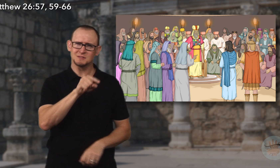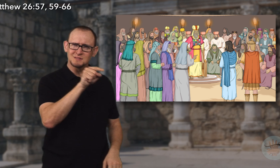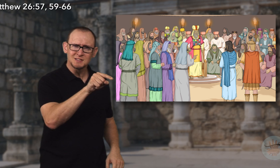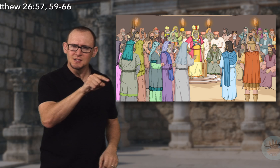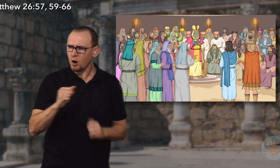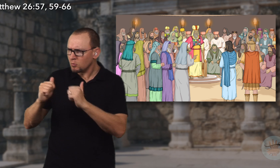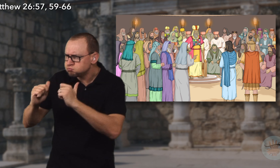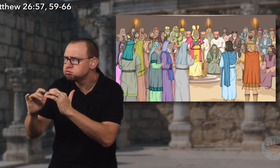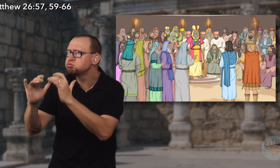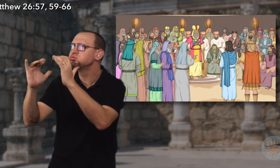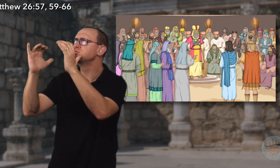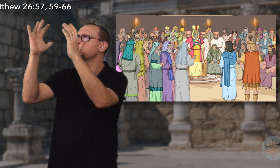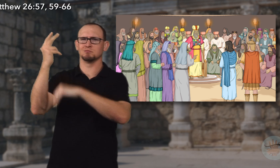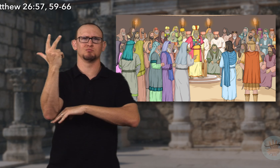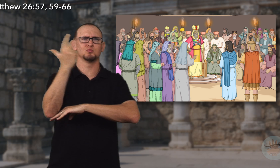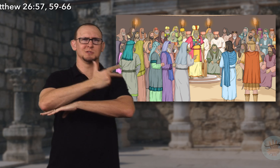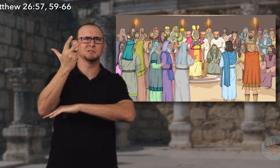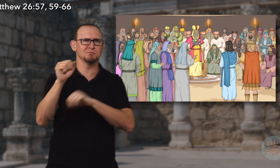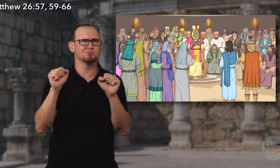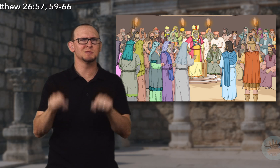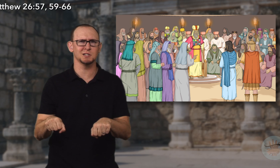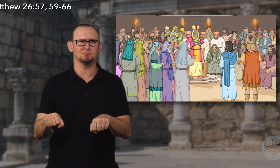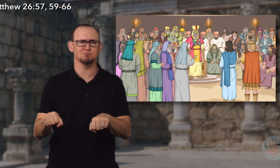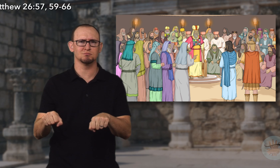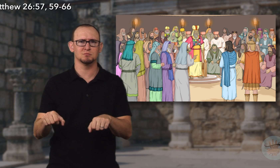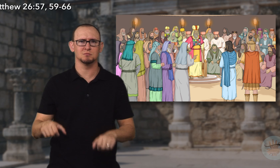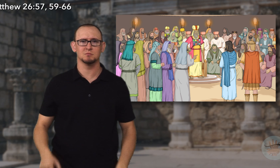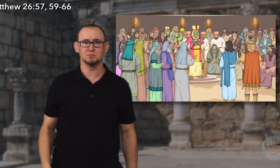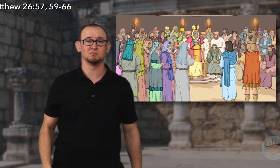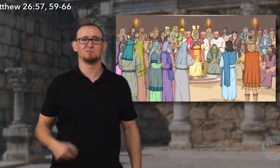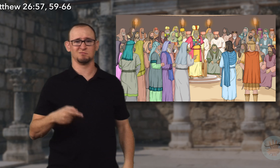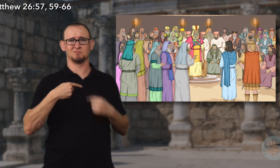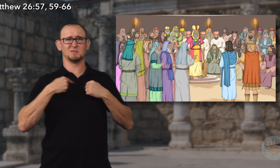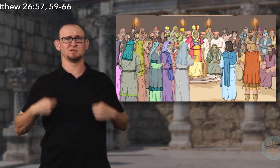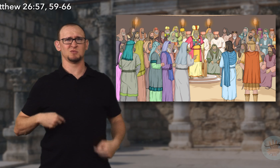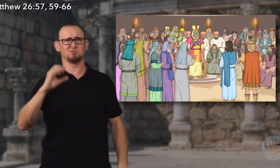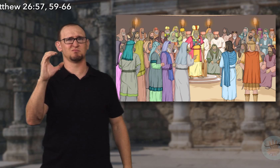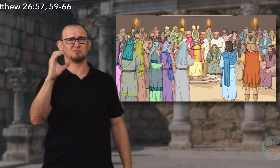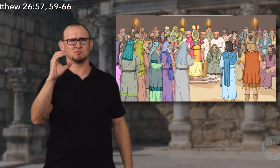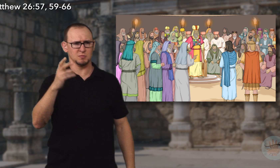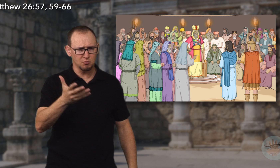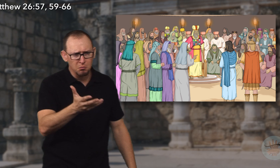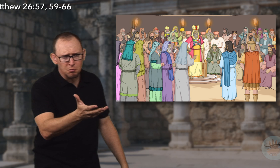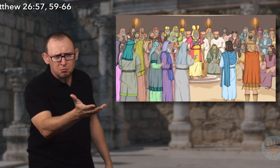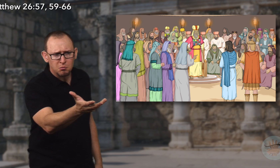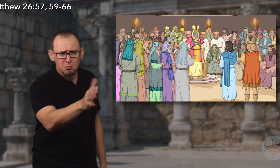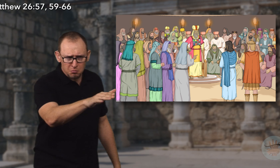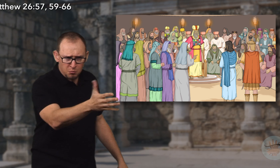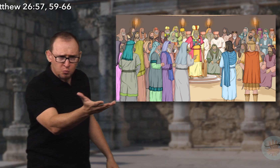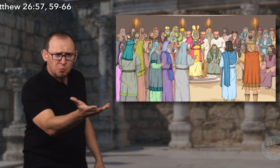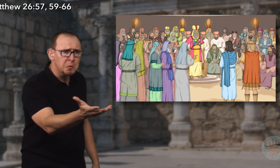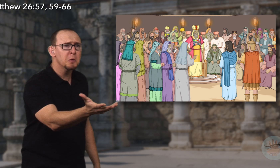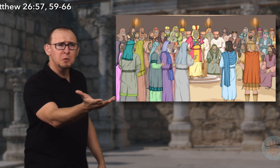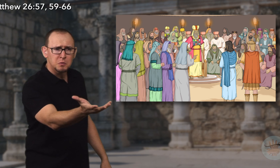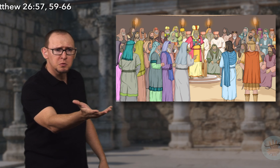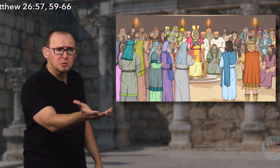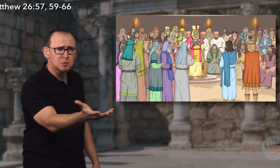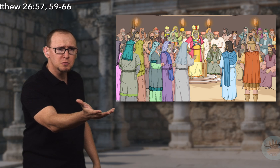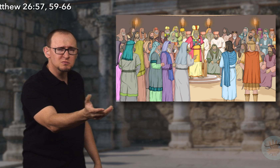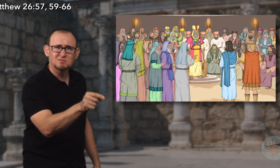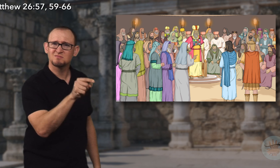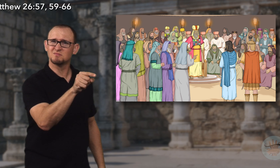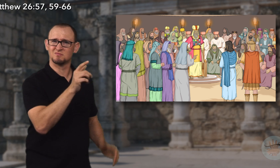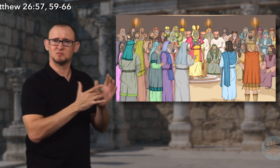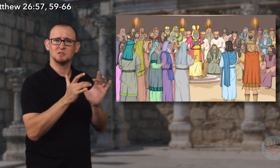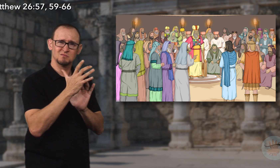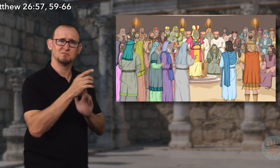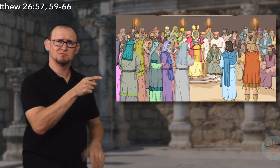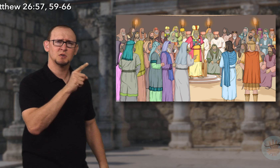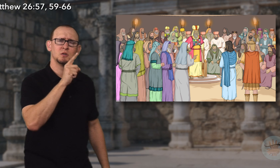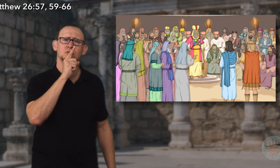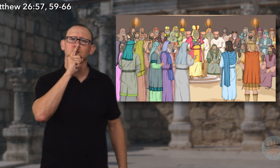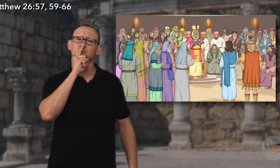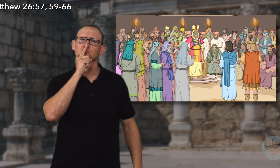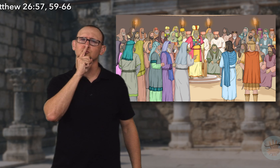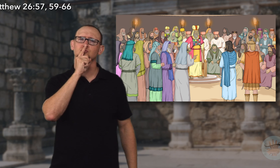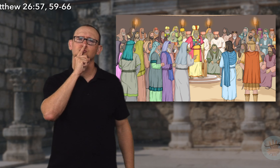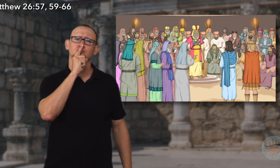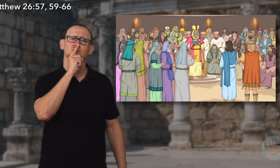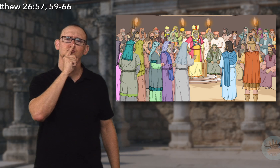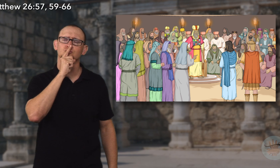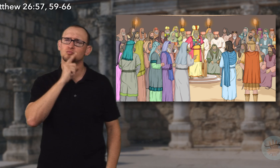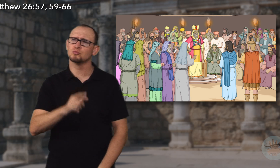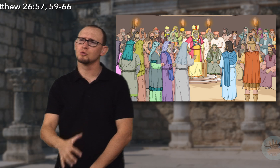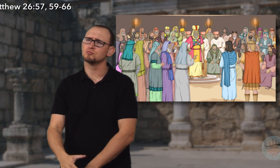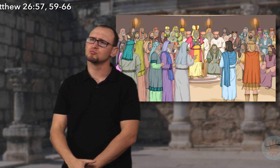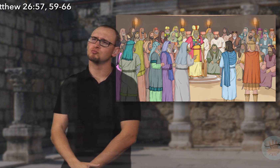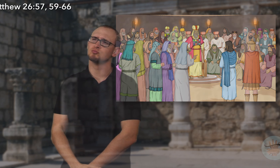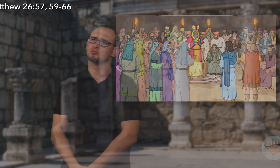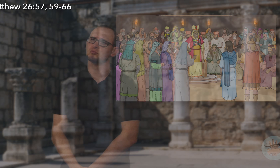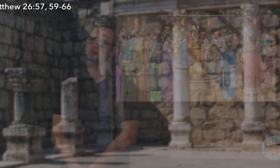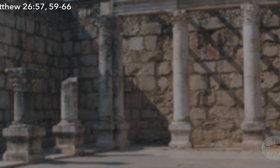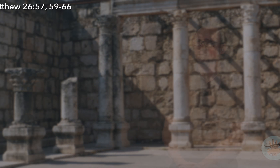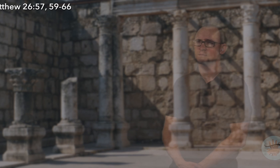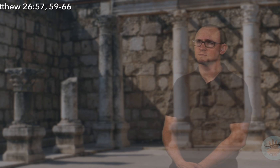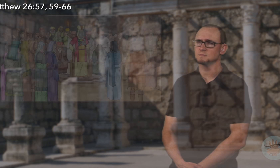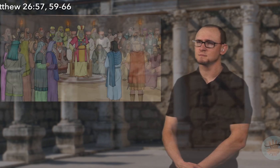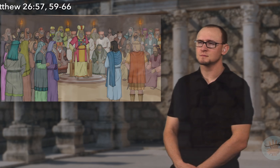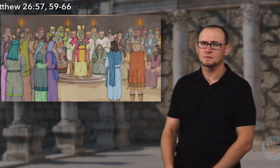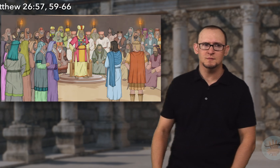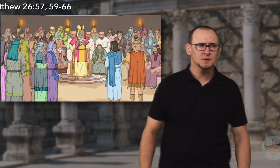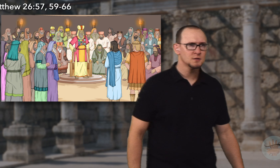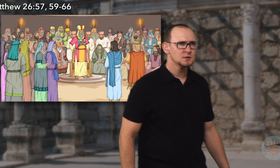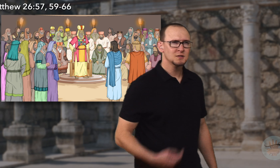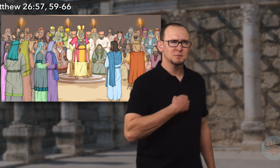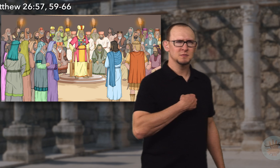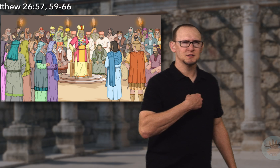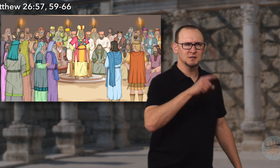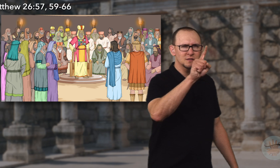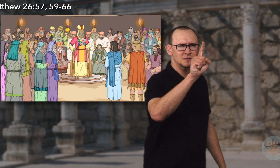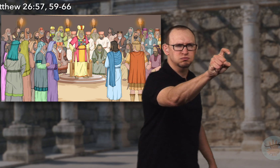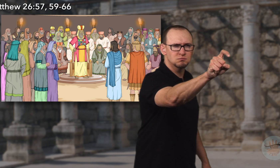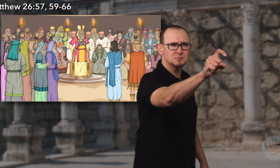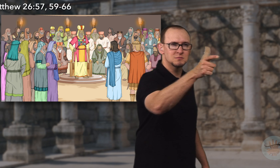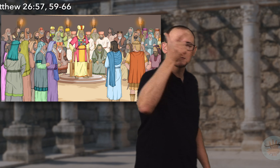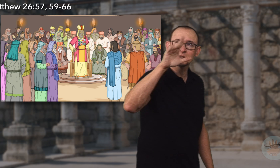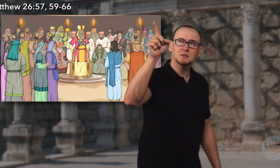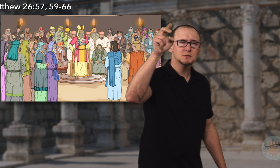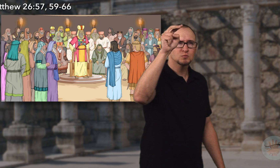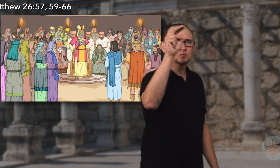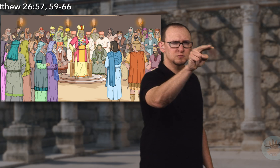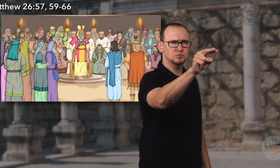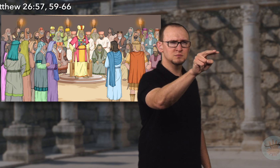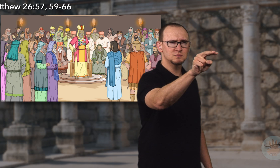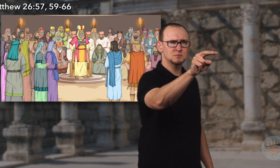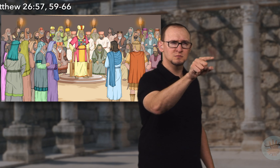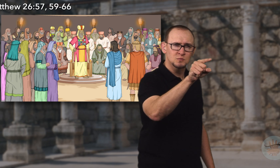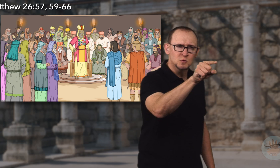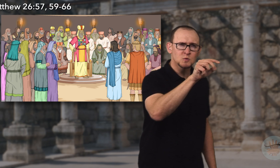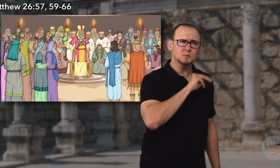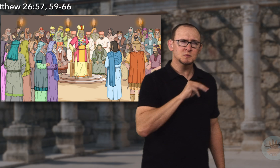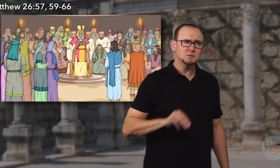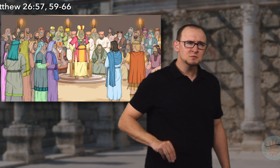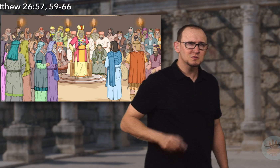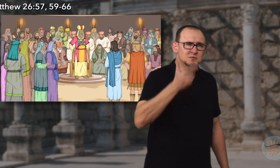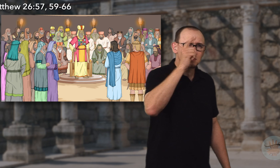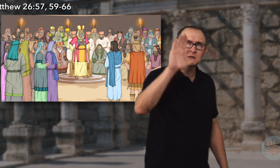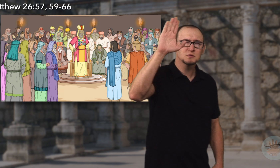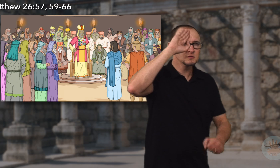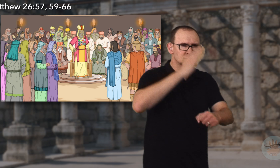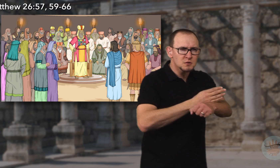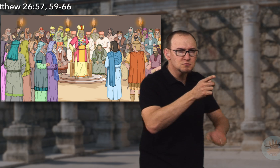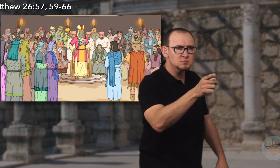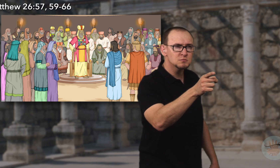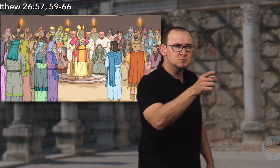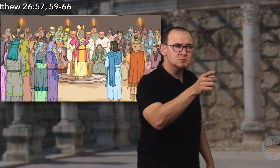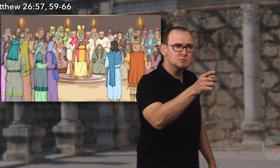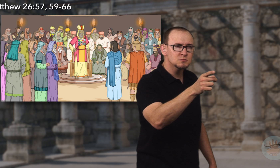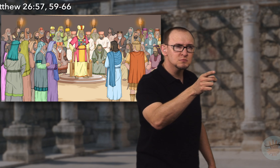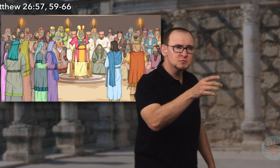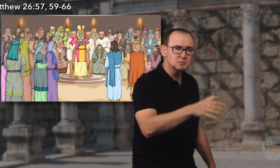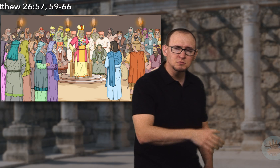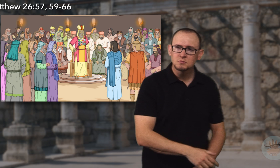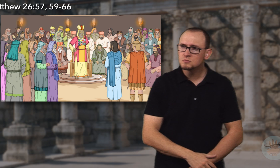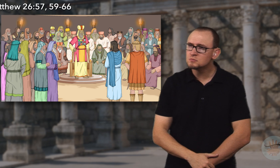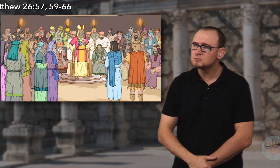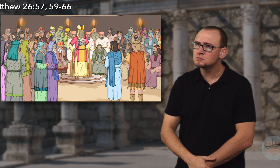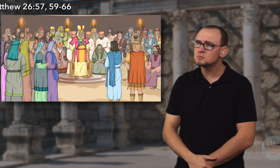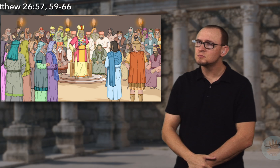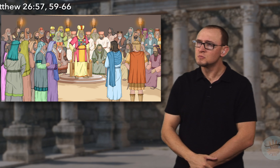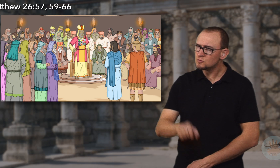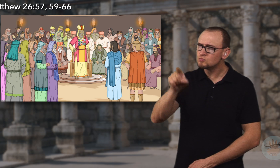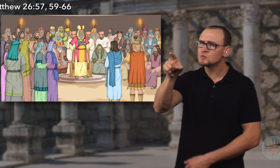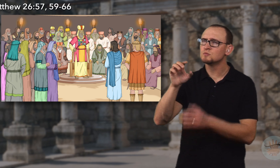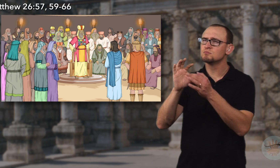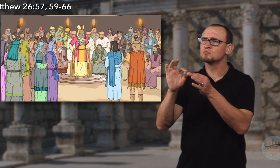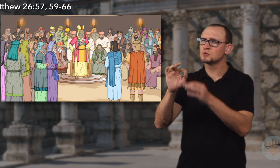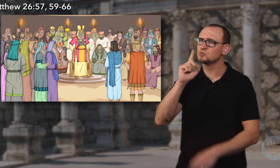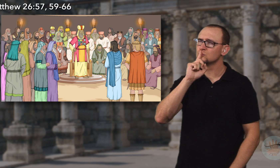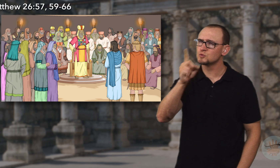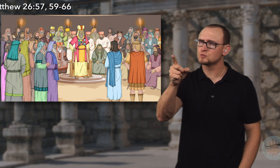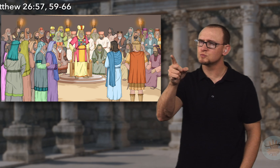What are these men testifying against You?” But Jesus remained silent. Then the high priest said to Him, “I charge You under oath by the living God: Tell us if You are the Christ, the Son of God.”